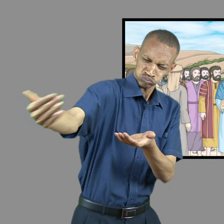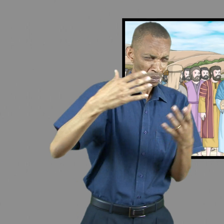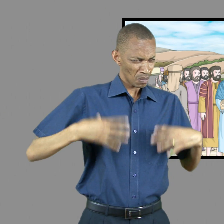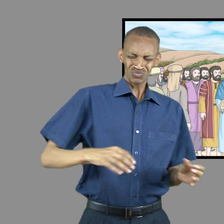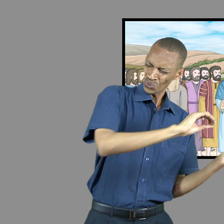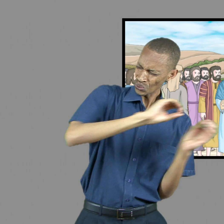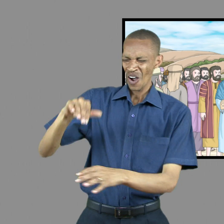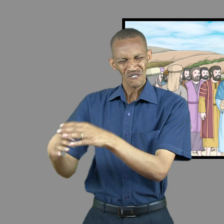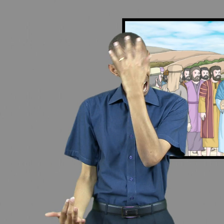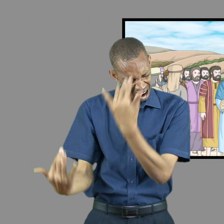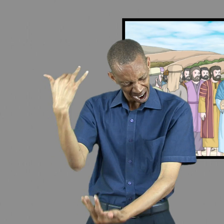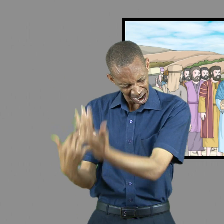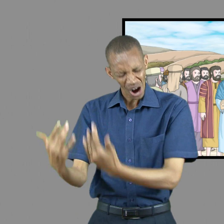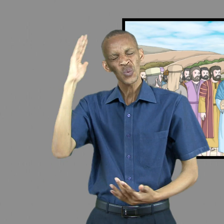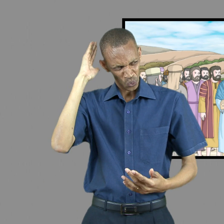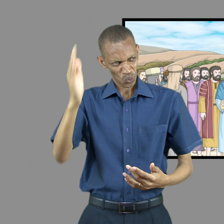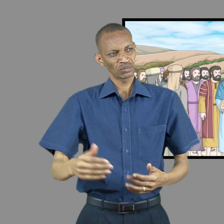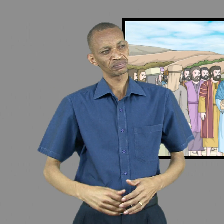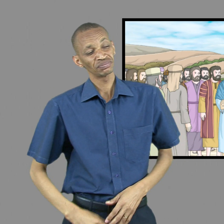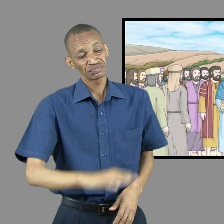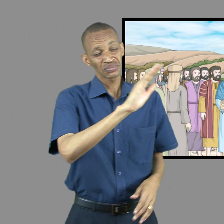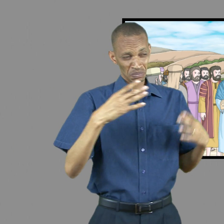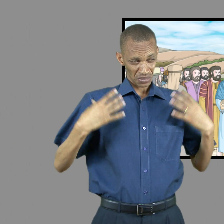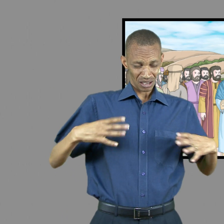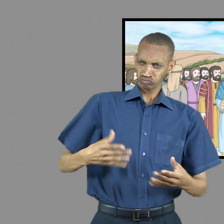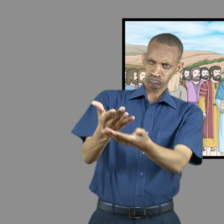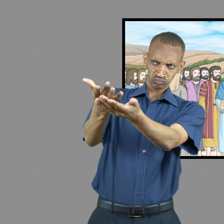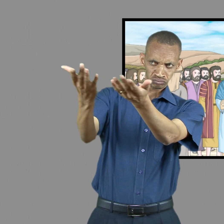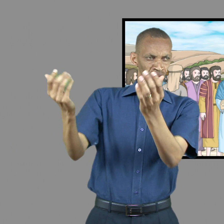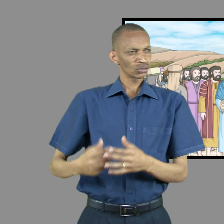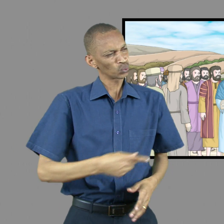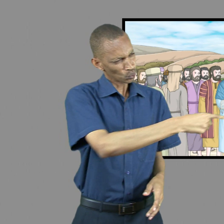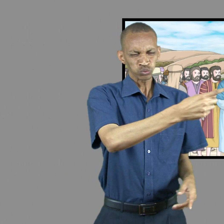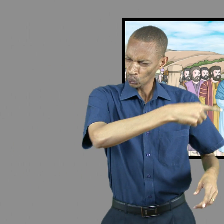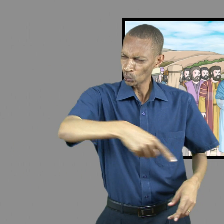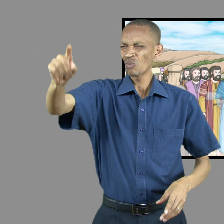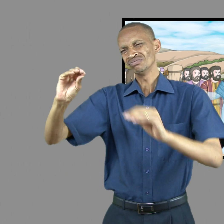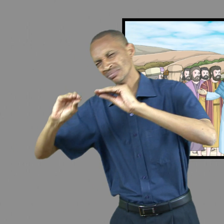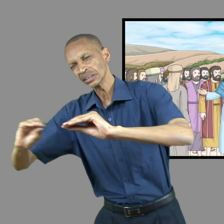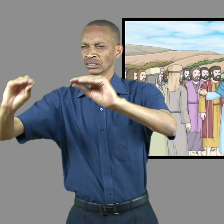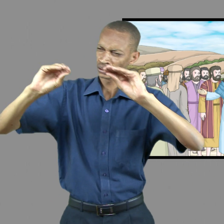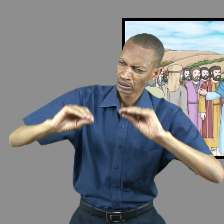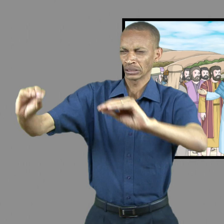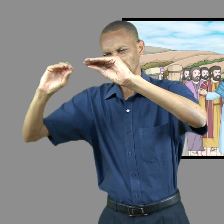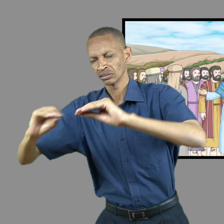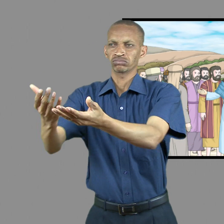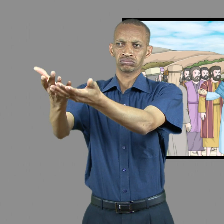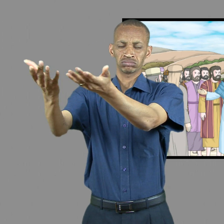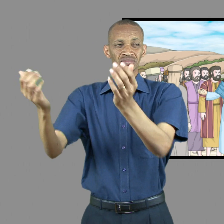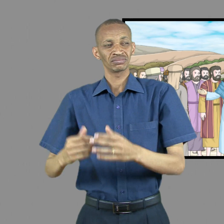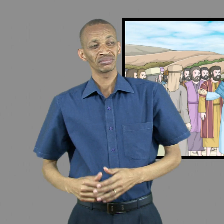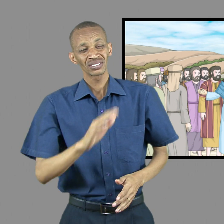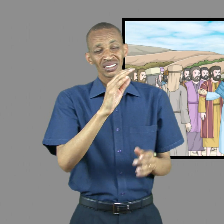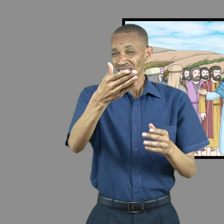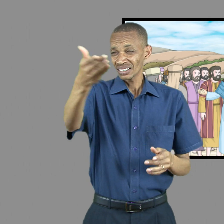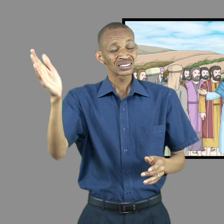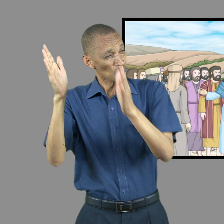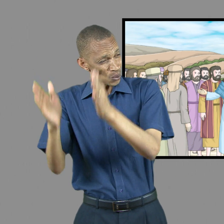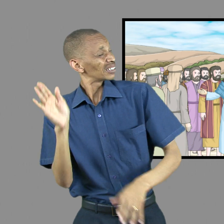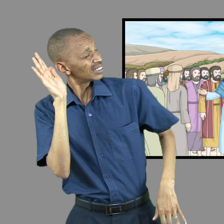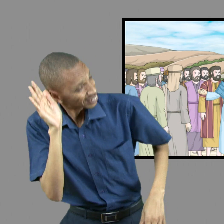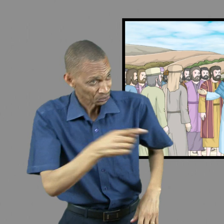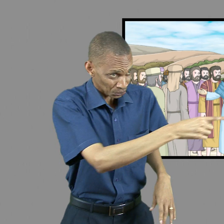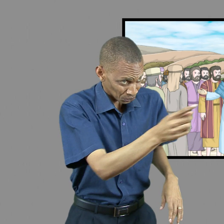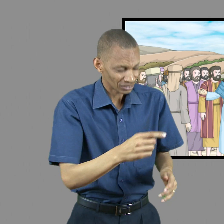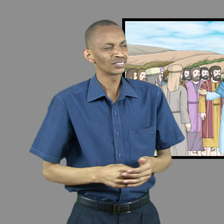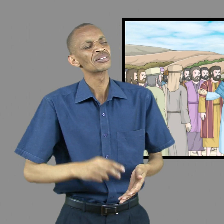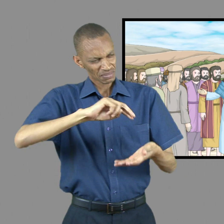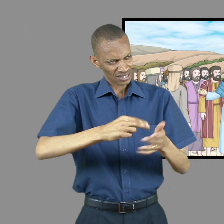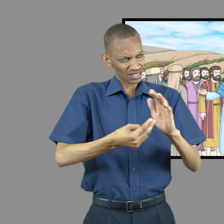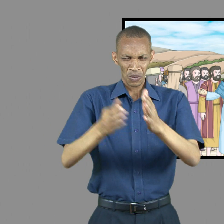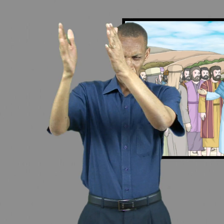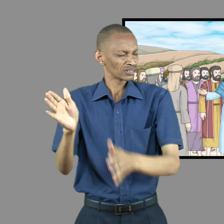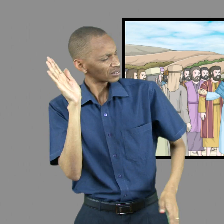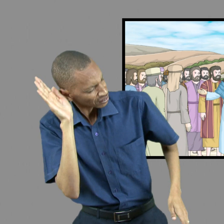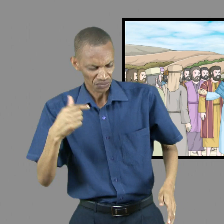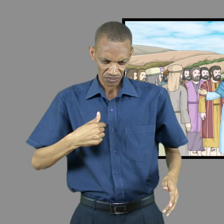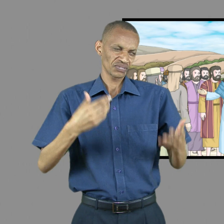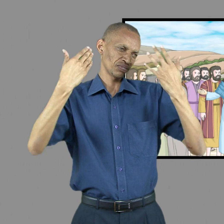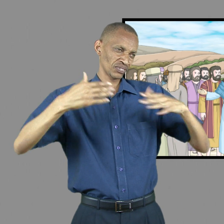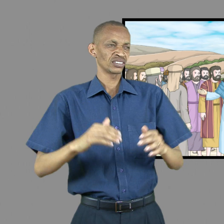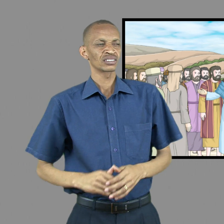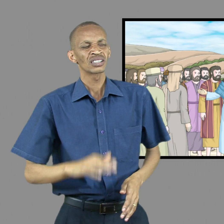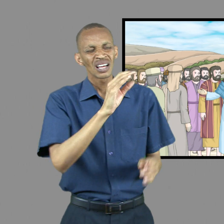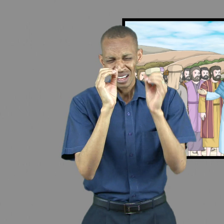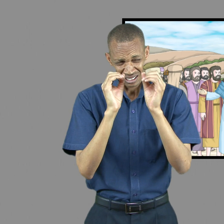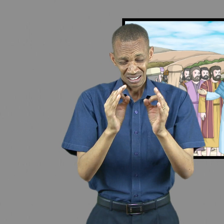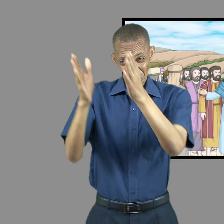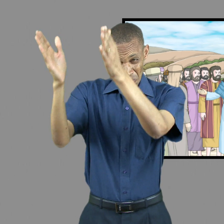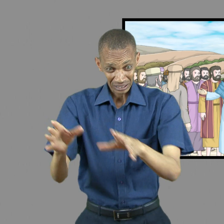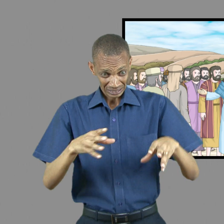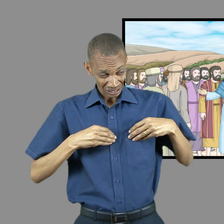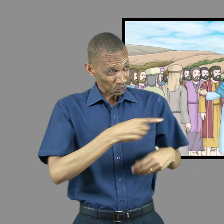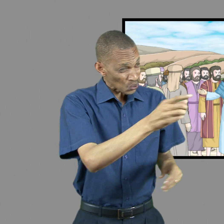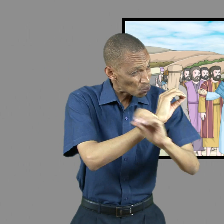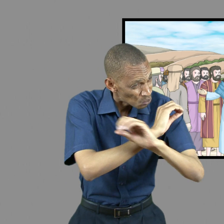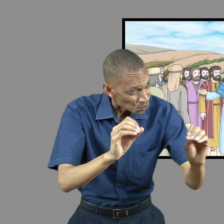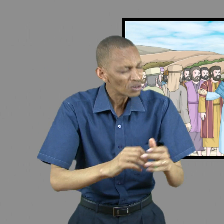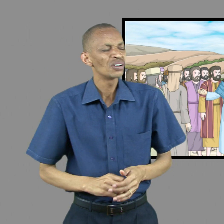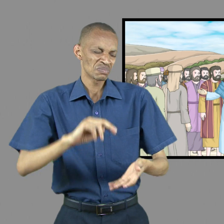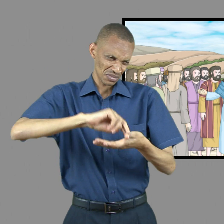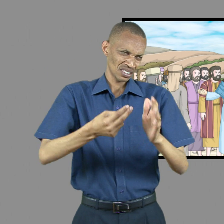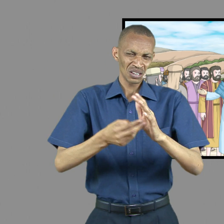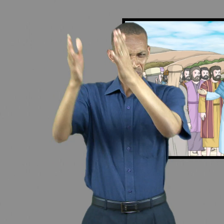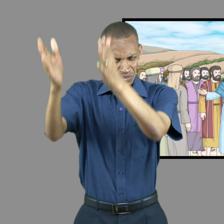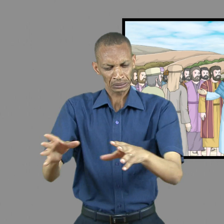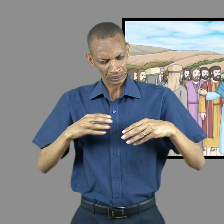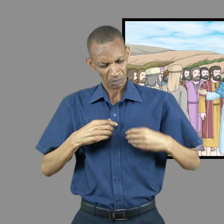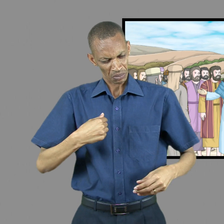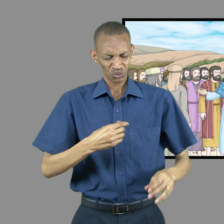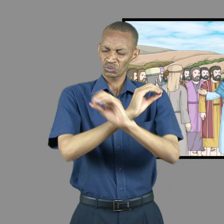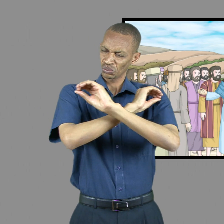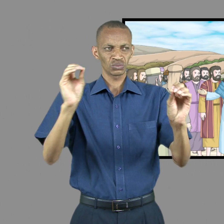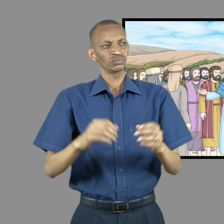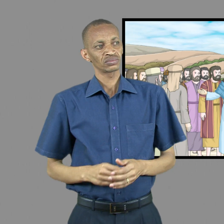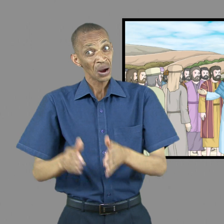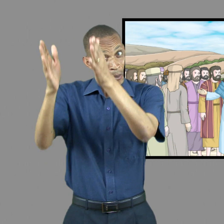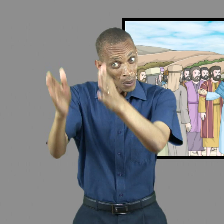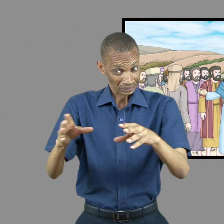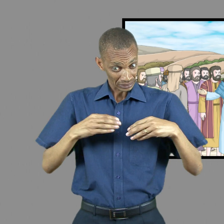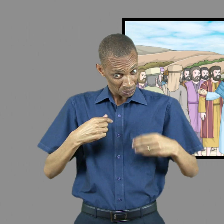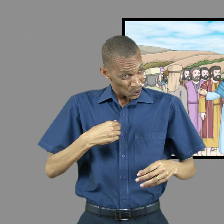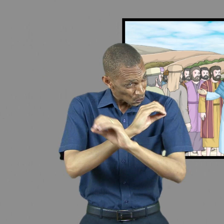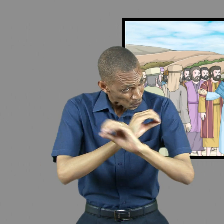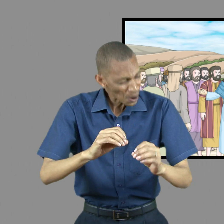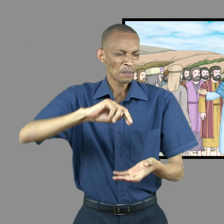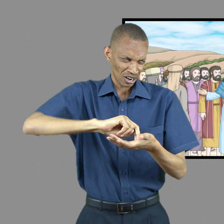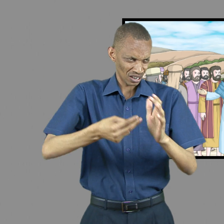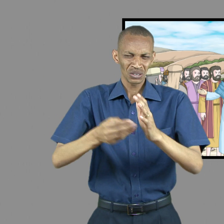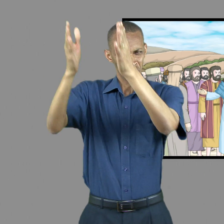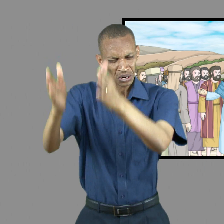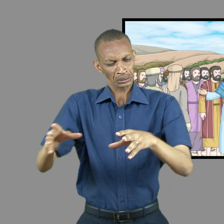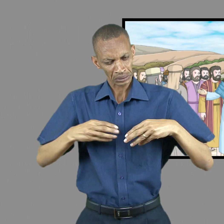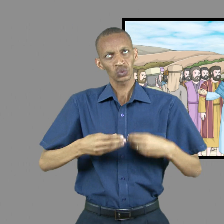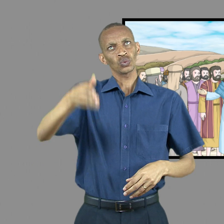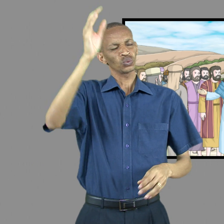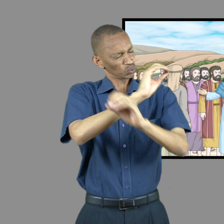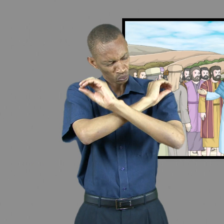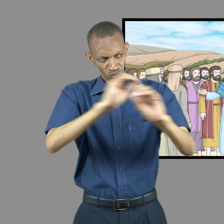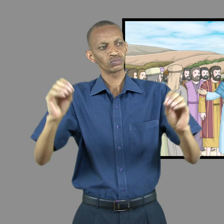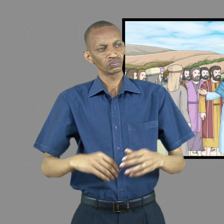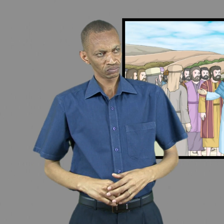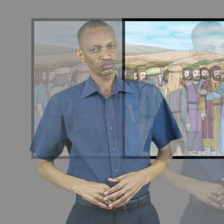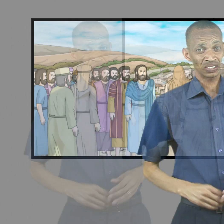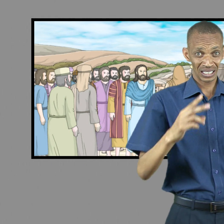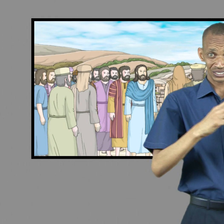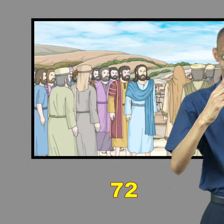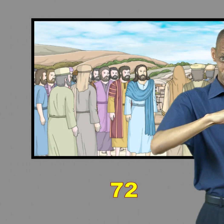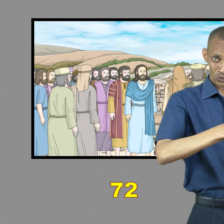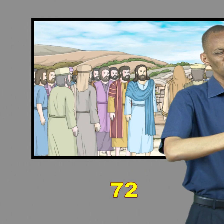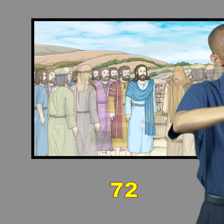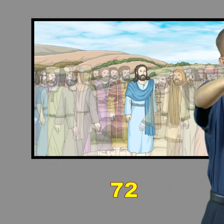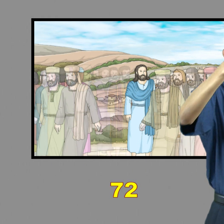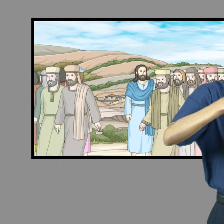No, you will be brought down to Hades! Whoever listens to you listens to Me; whoever rejects you rejects Me; and whoever rejects Me rejects the One who sent Me.”